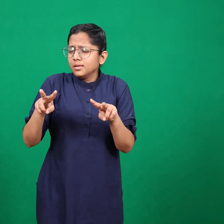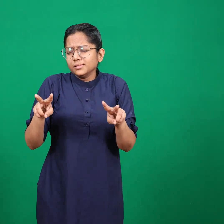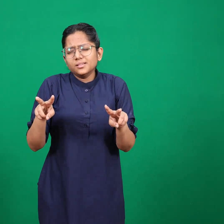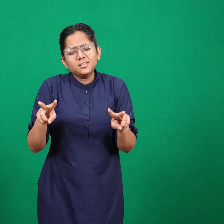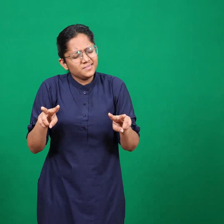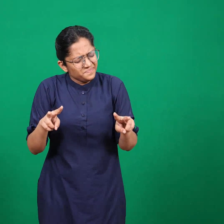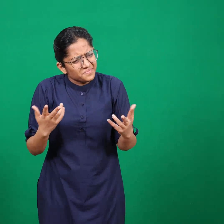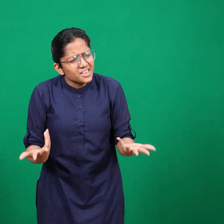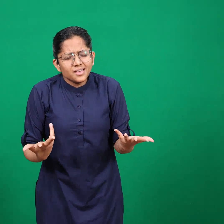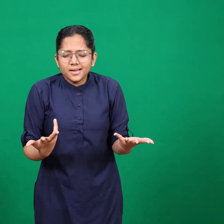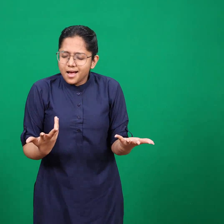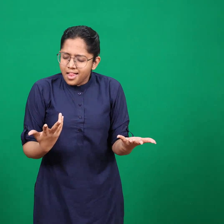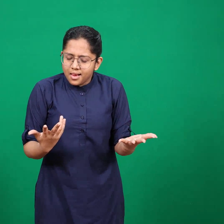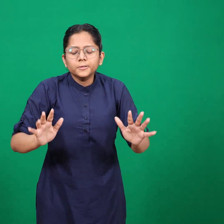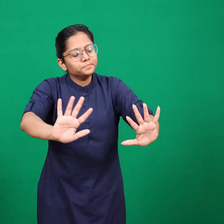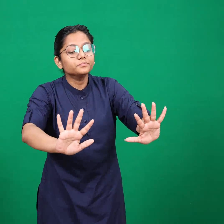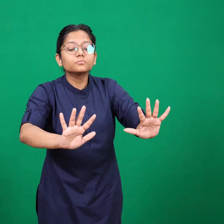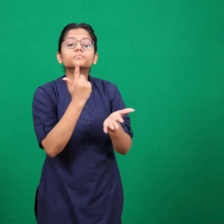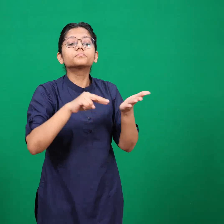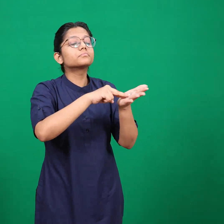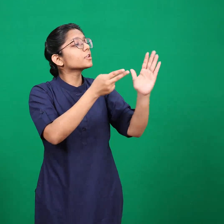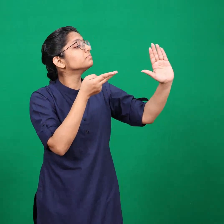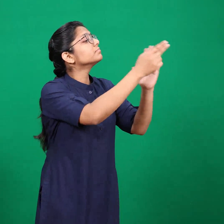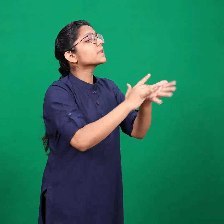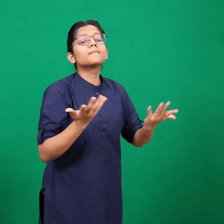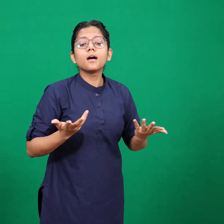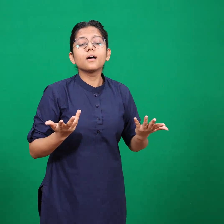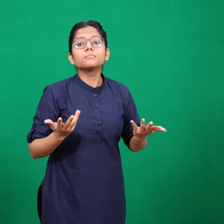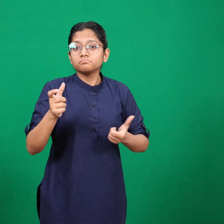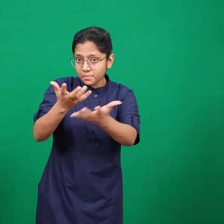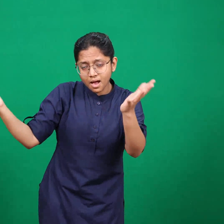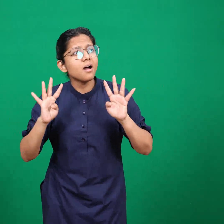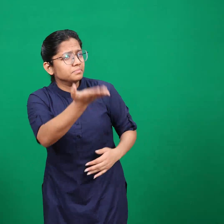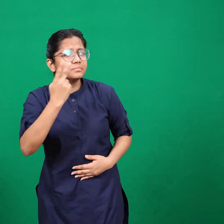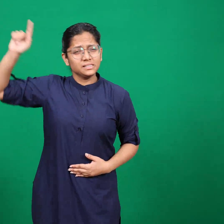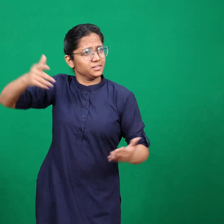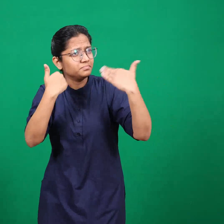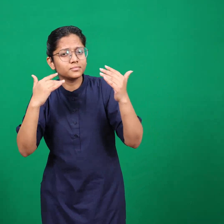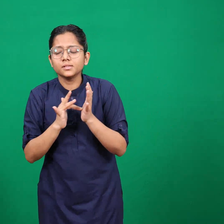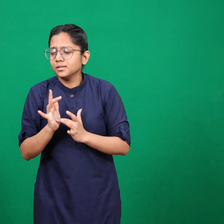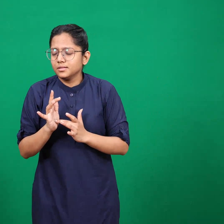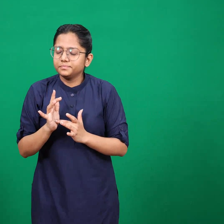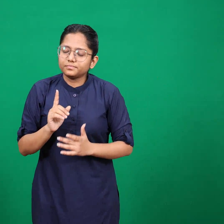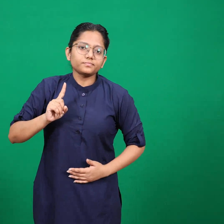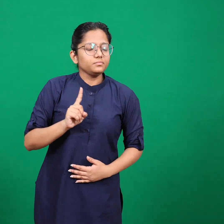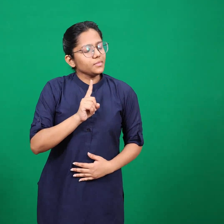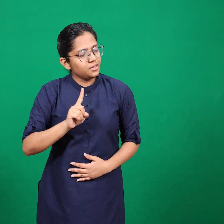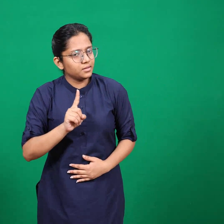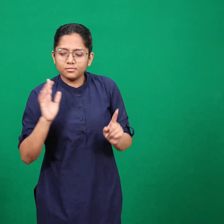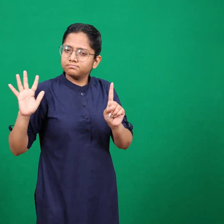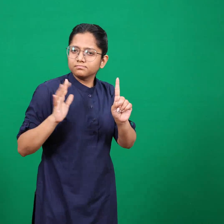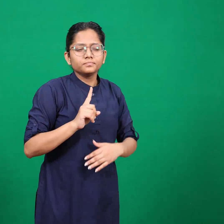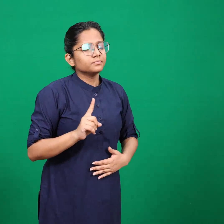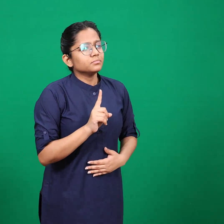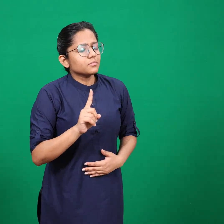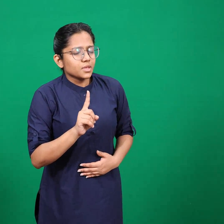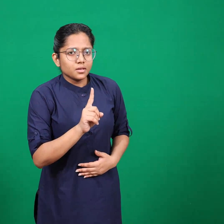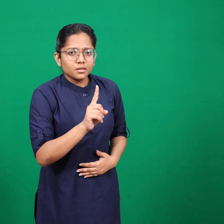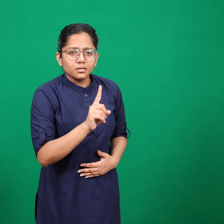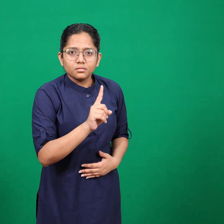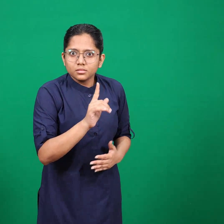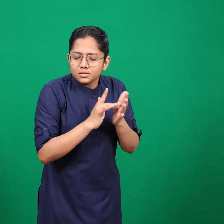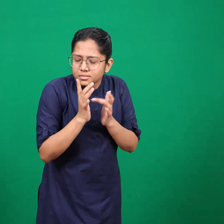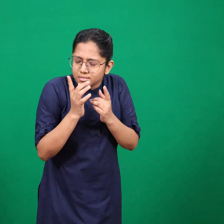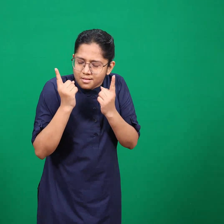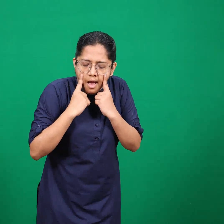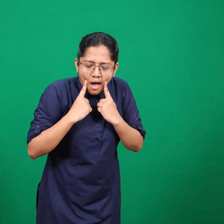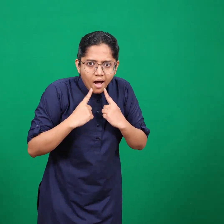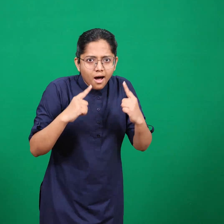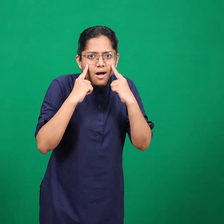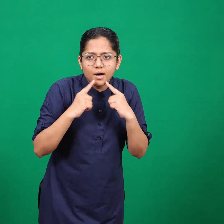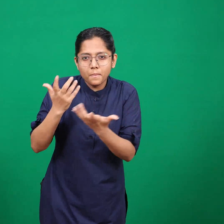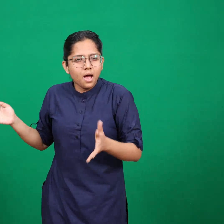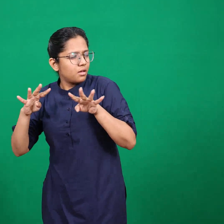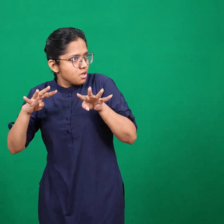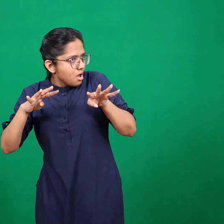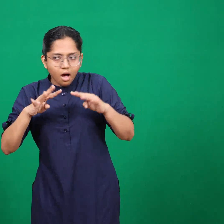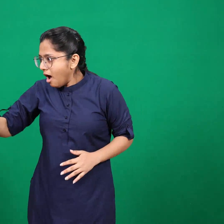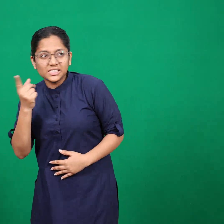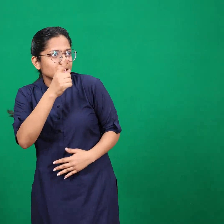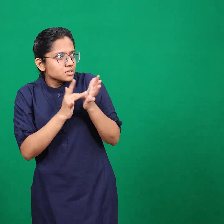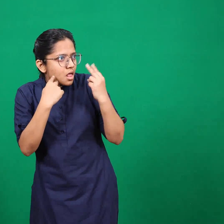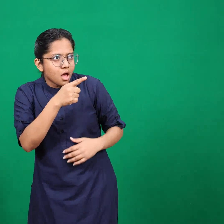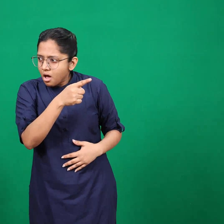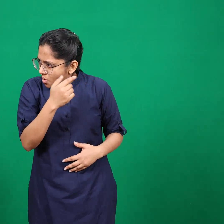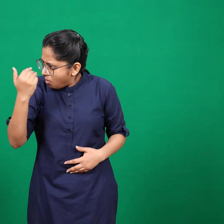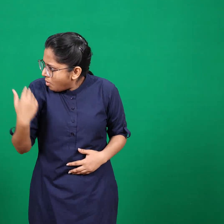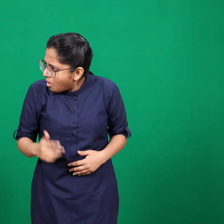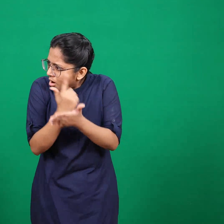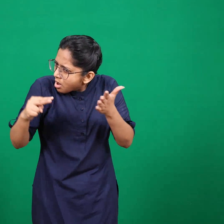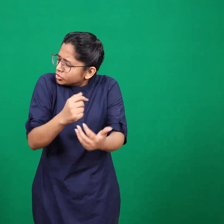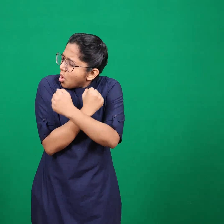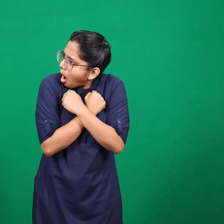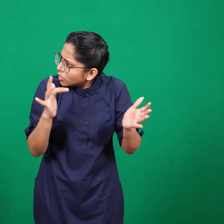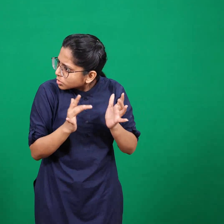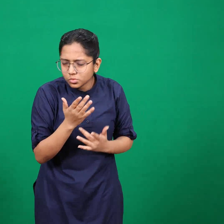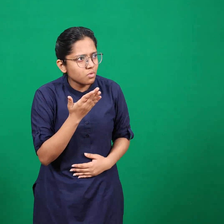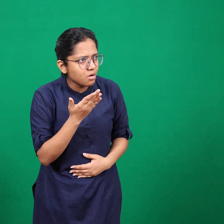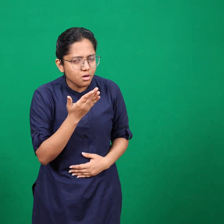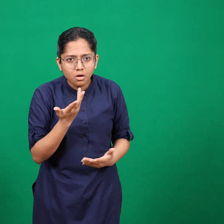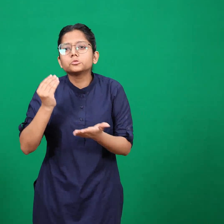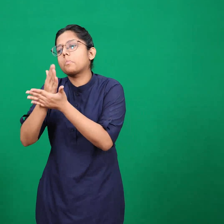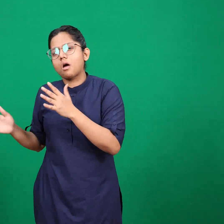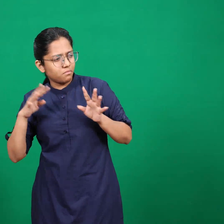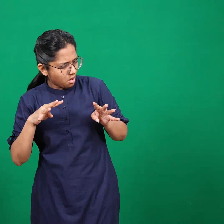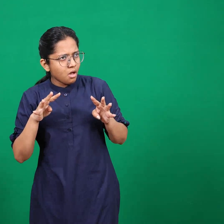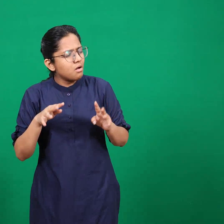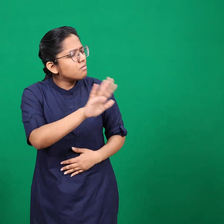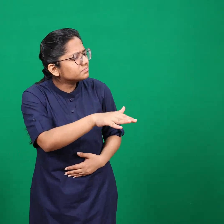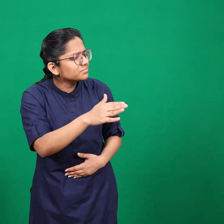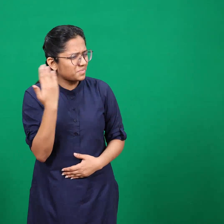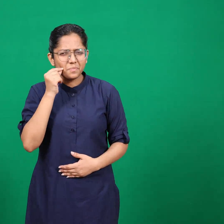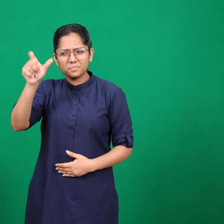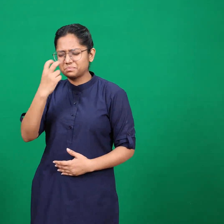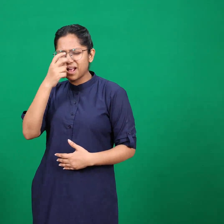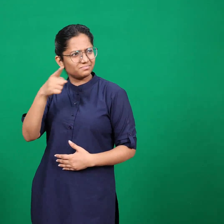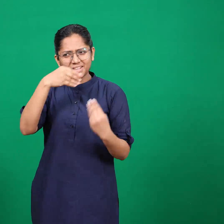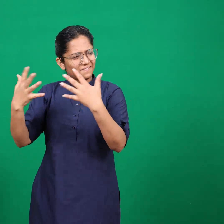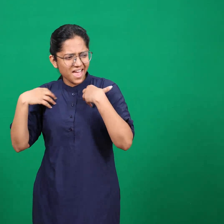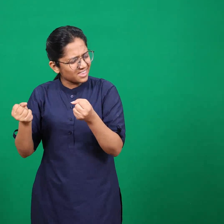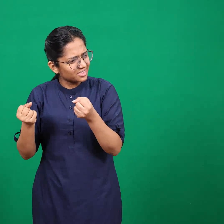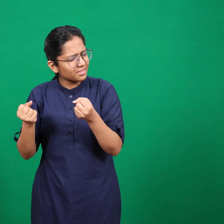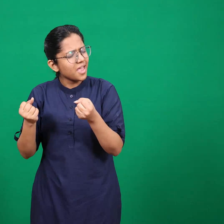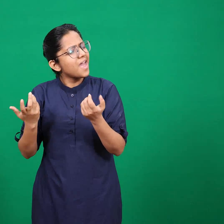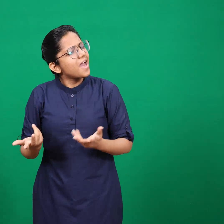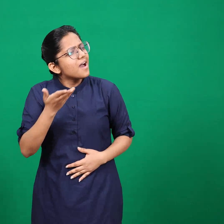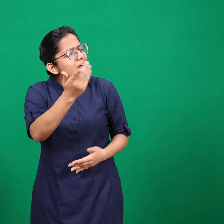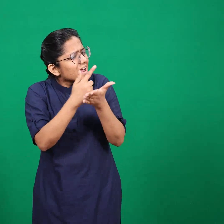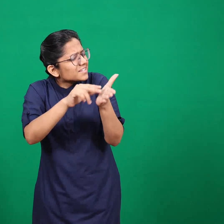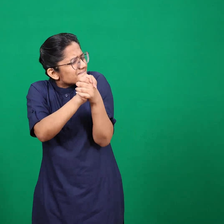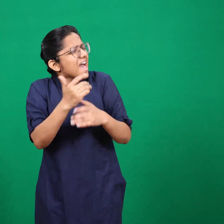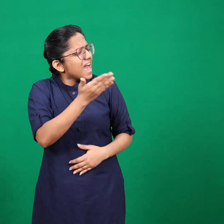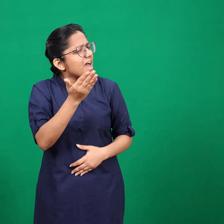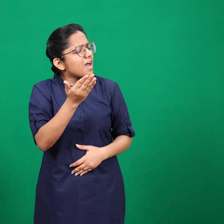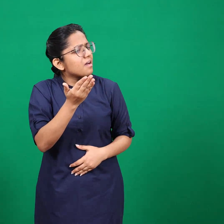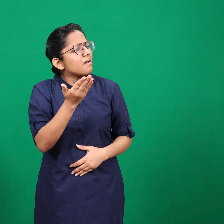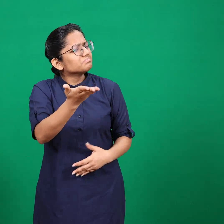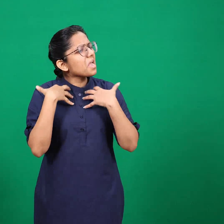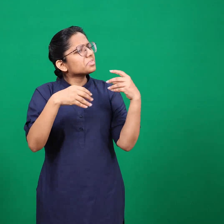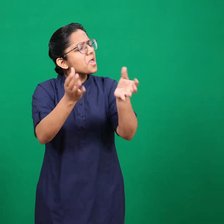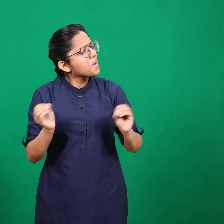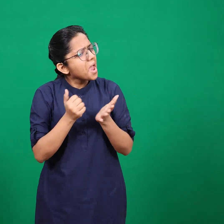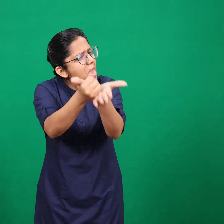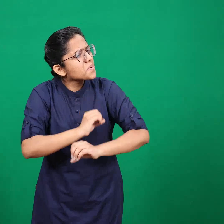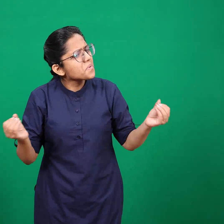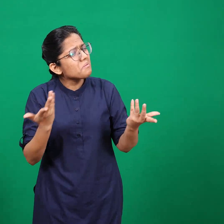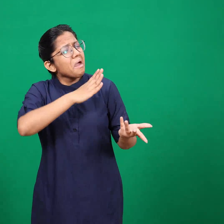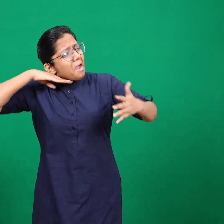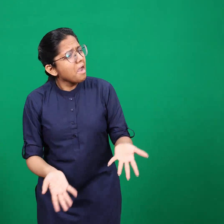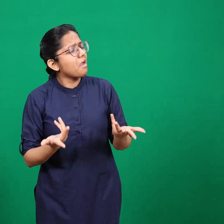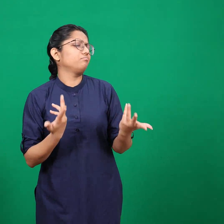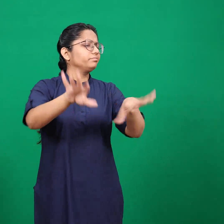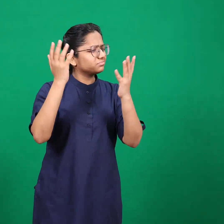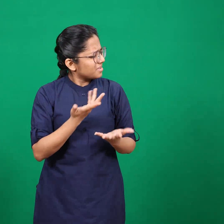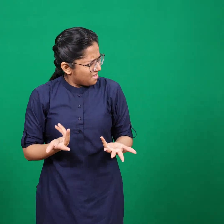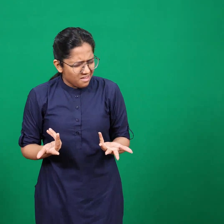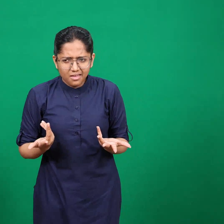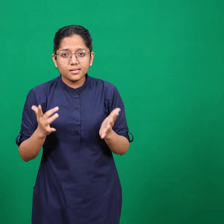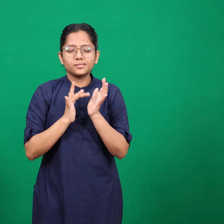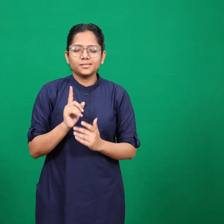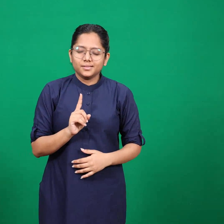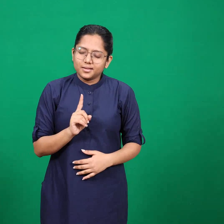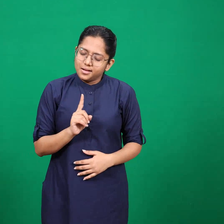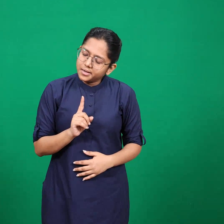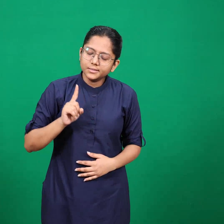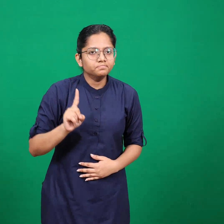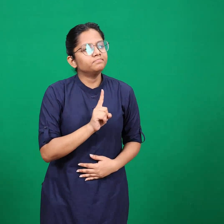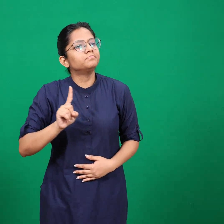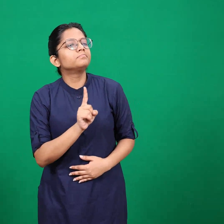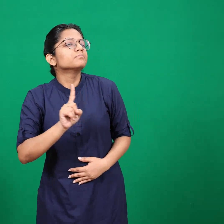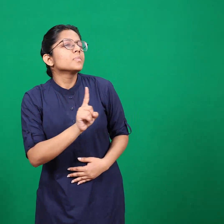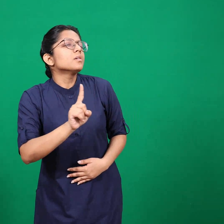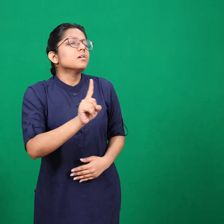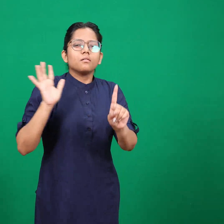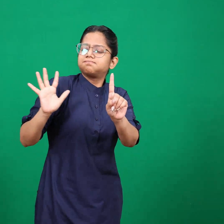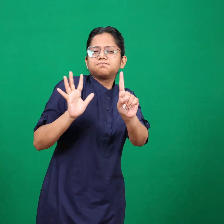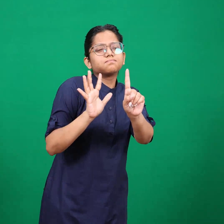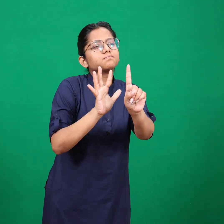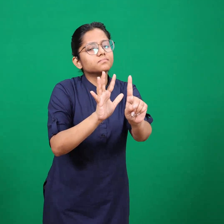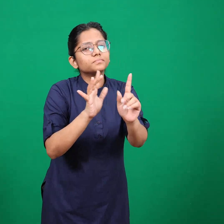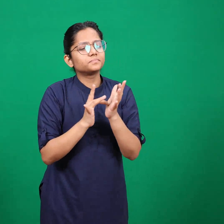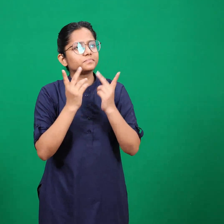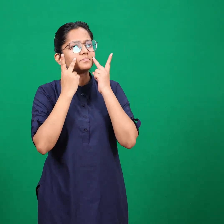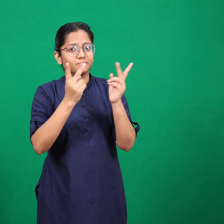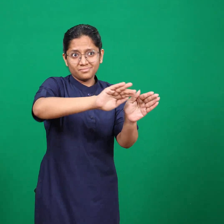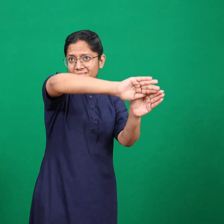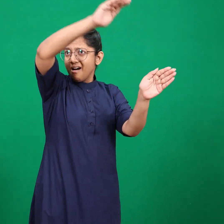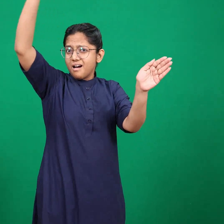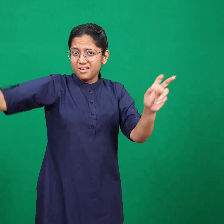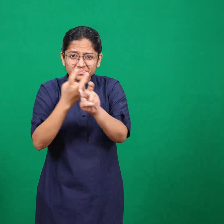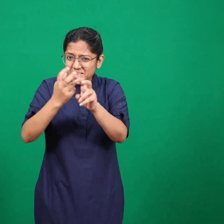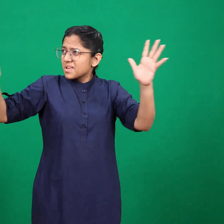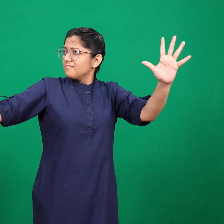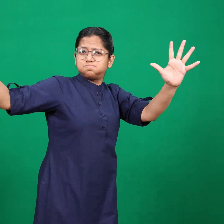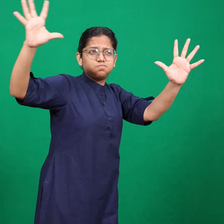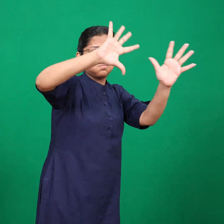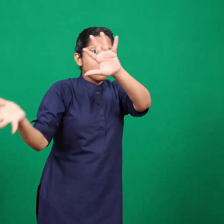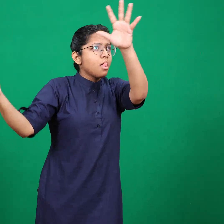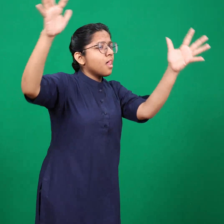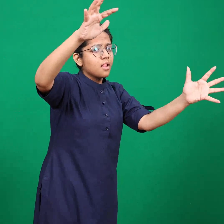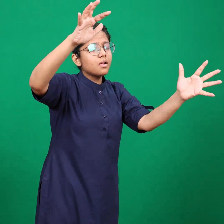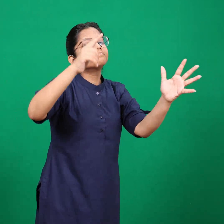When Jesus saw her weeping, and the Jews who had come with her also weeping, He was deeply moved in spirit and troubled. "Where have you put him?" He asked. "Come and see, Lord," they answered. Jesus wept. Then the Jews said, "See how He loved him!" But some of them asked, "Could not this man who opened the eyes of the blind also have kept Lazarus from dying?"